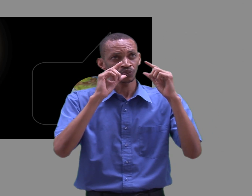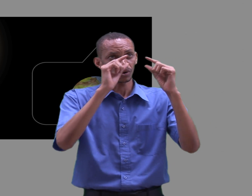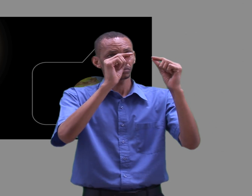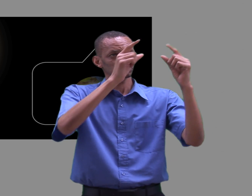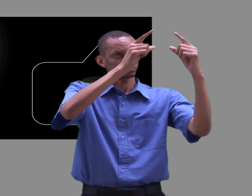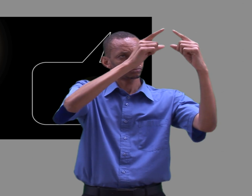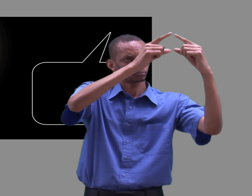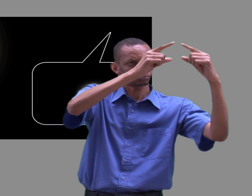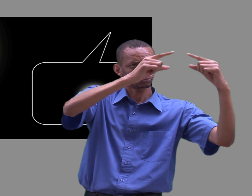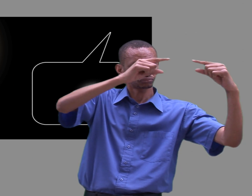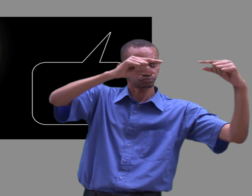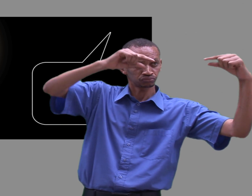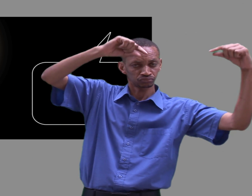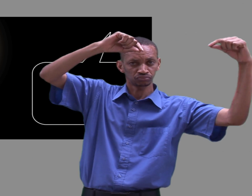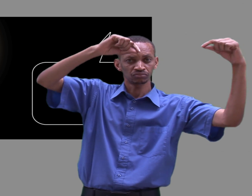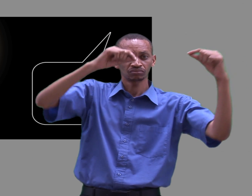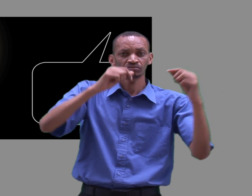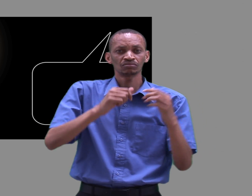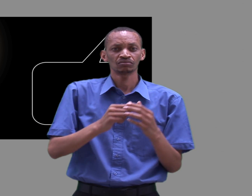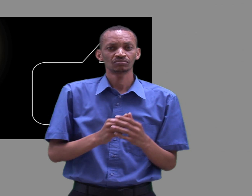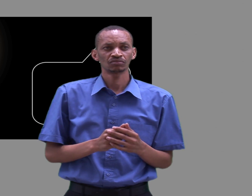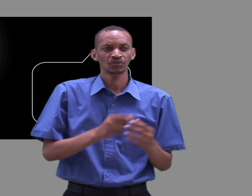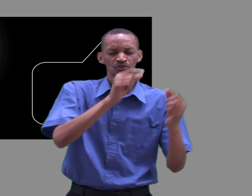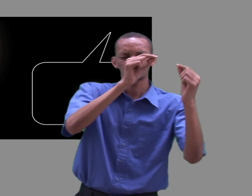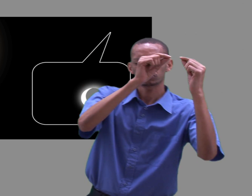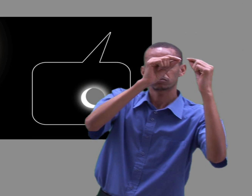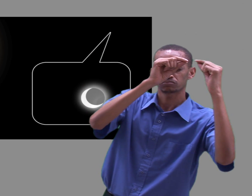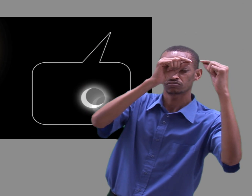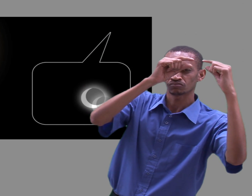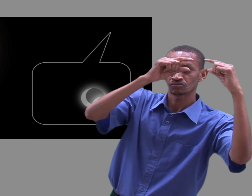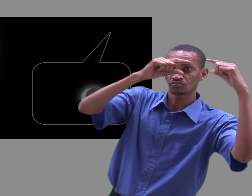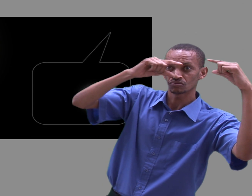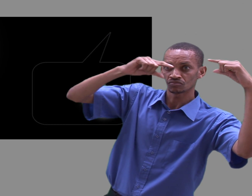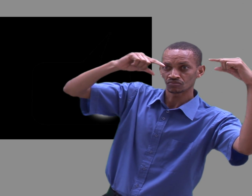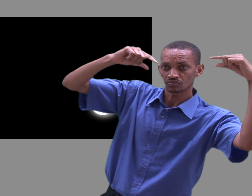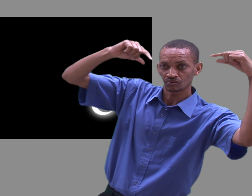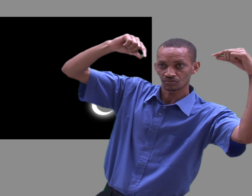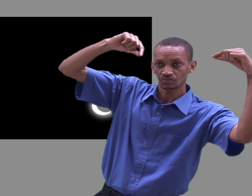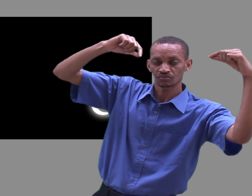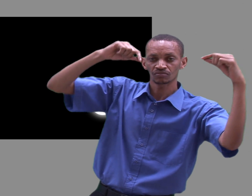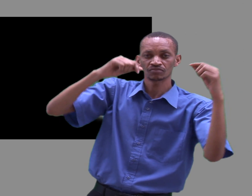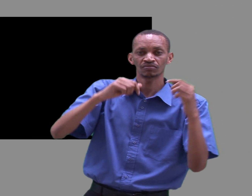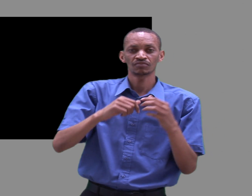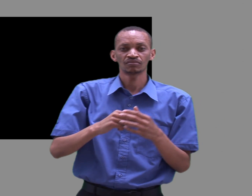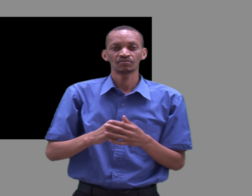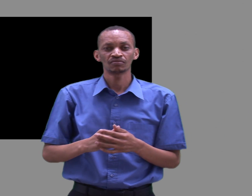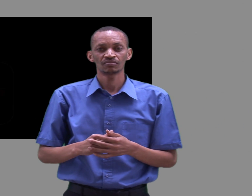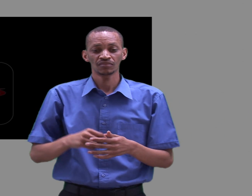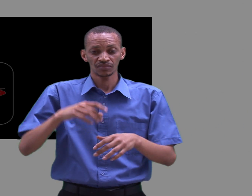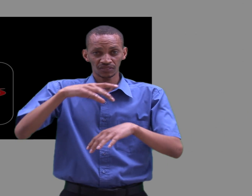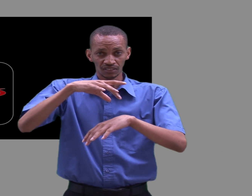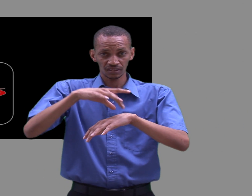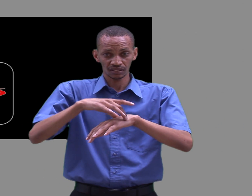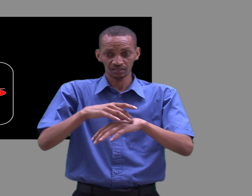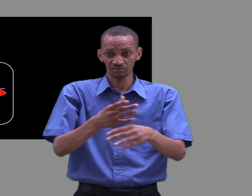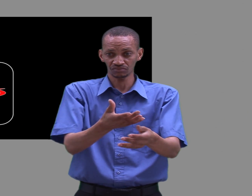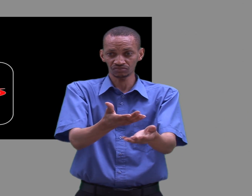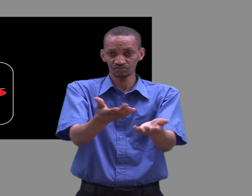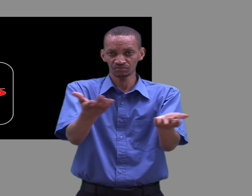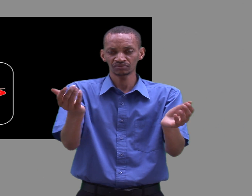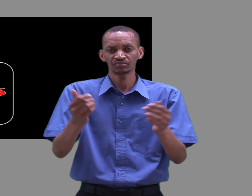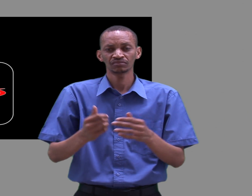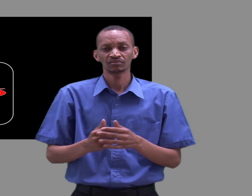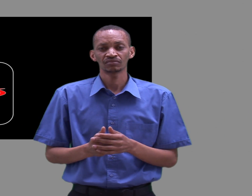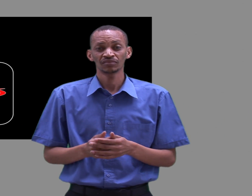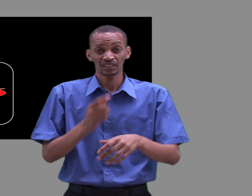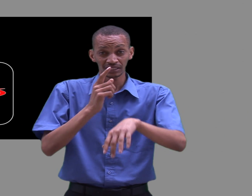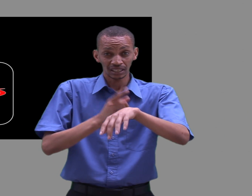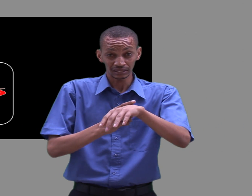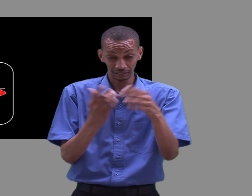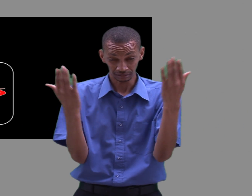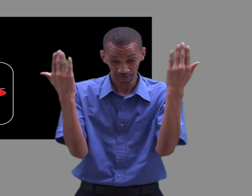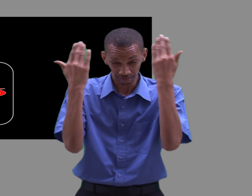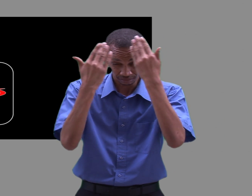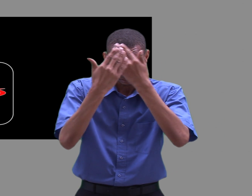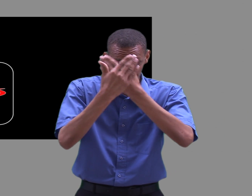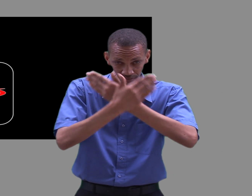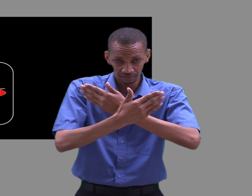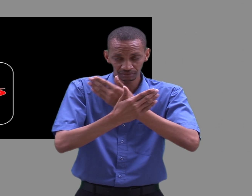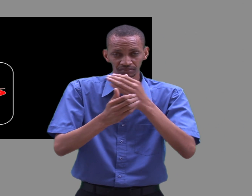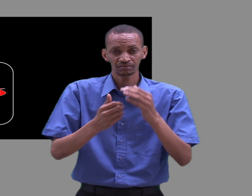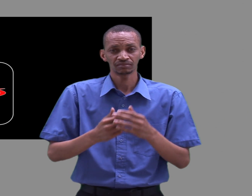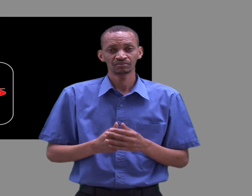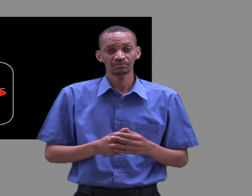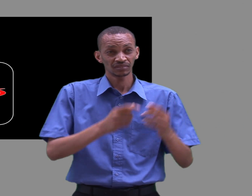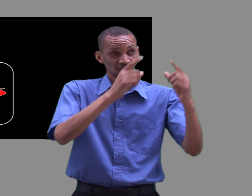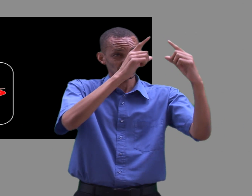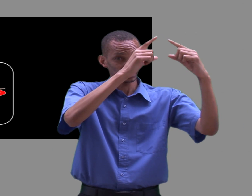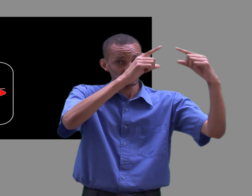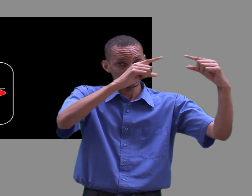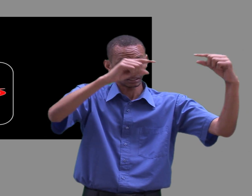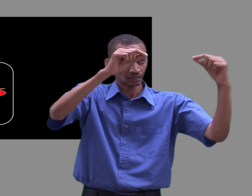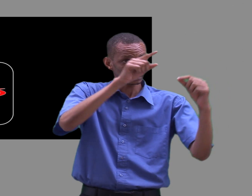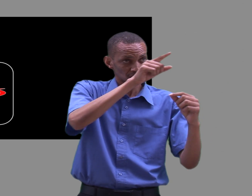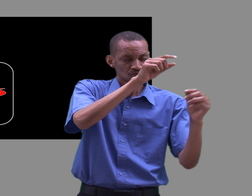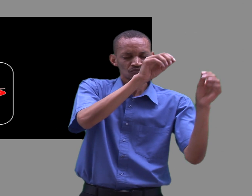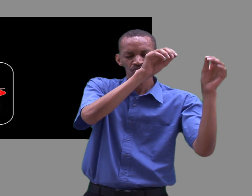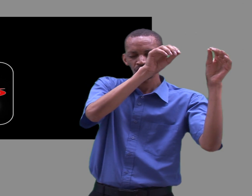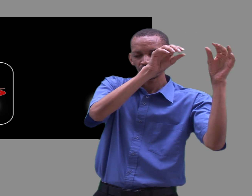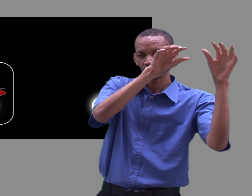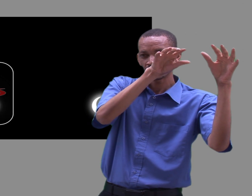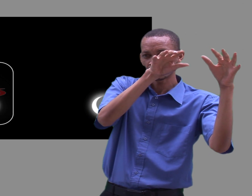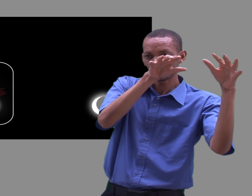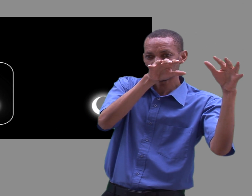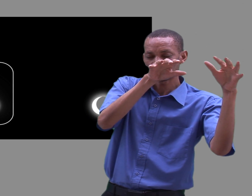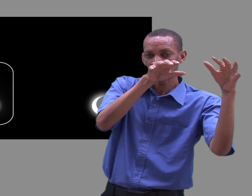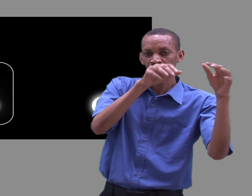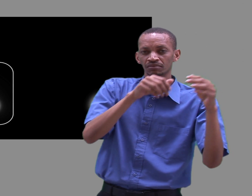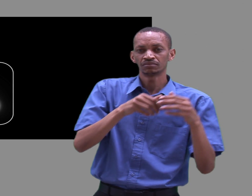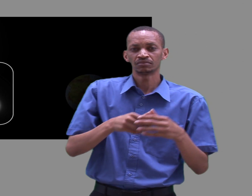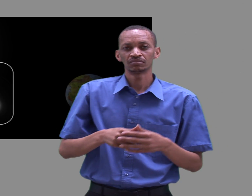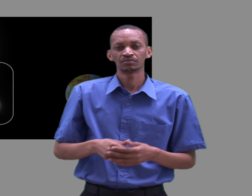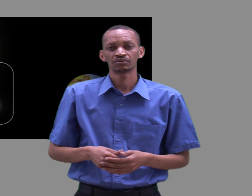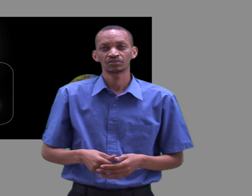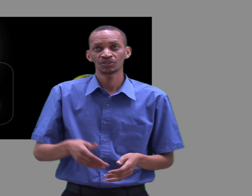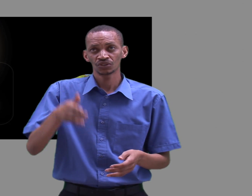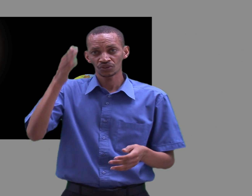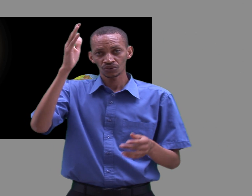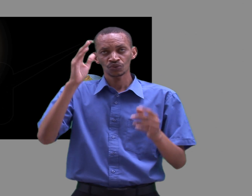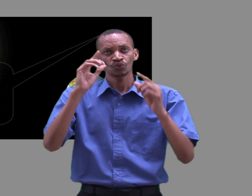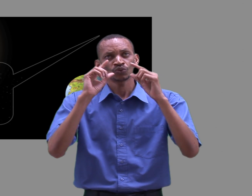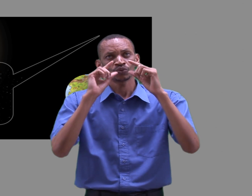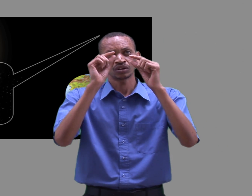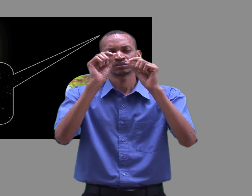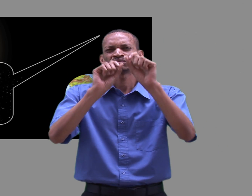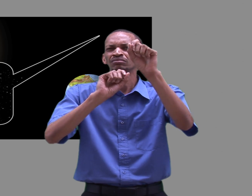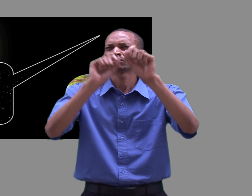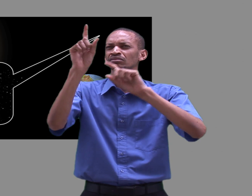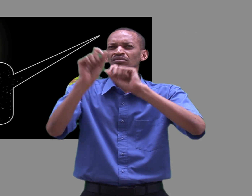God made two great lights: the greater light to rule the day and the lesser light to rule the night.